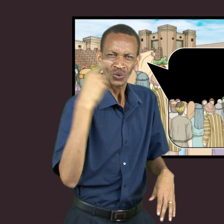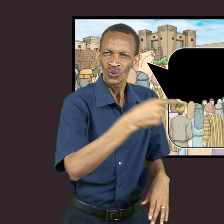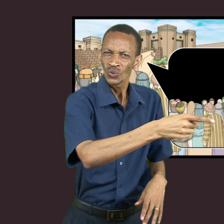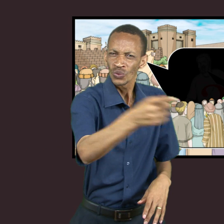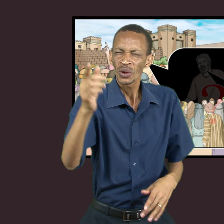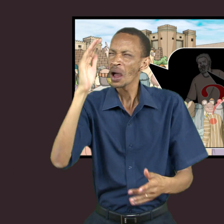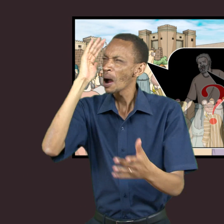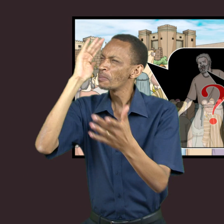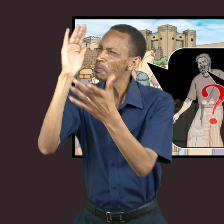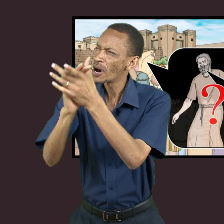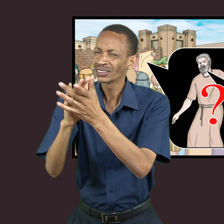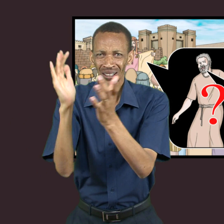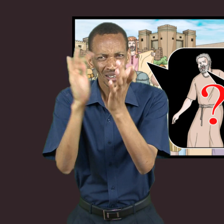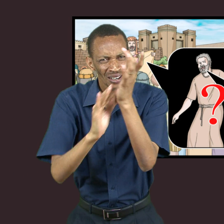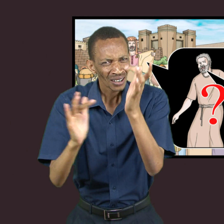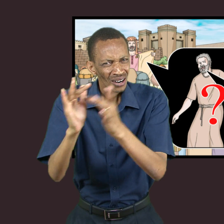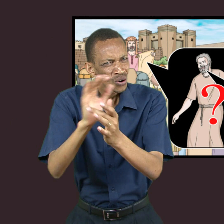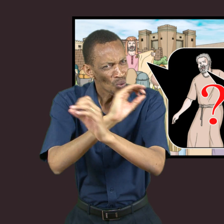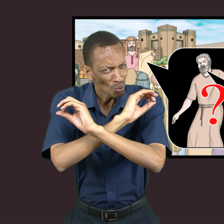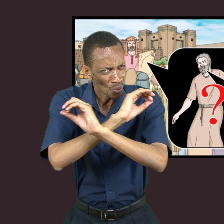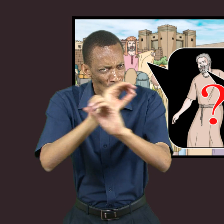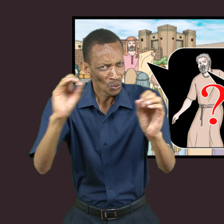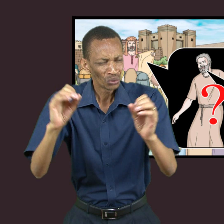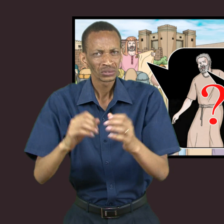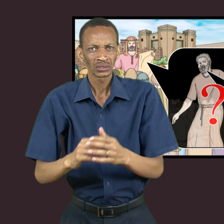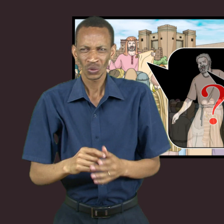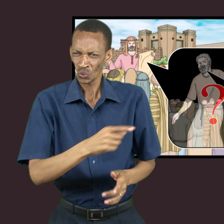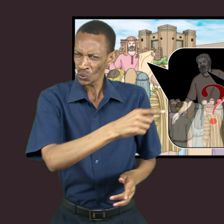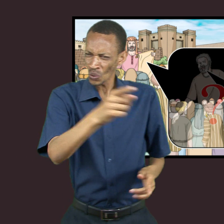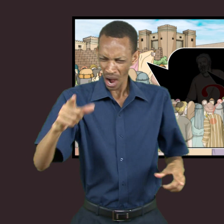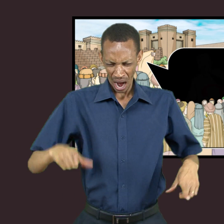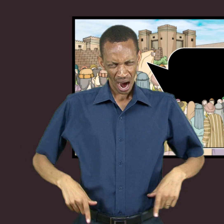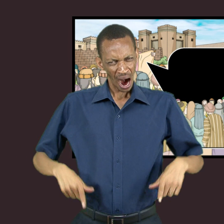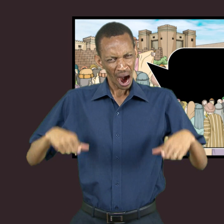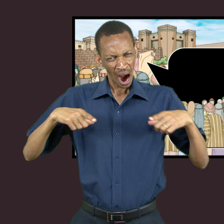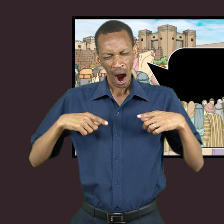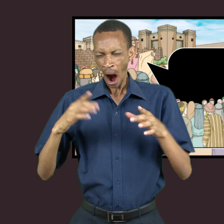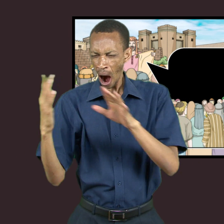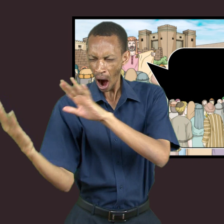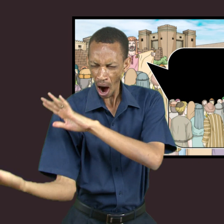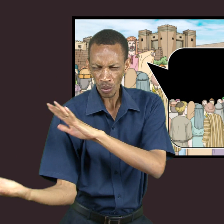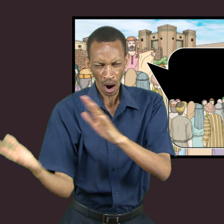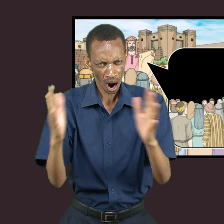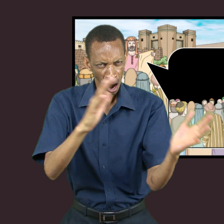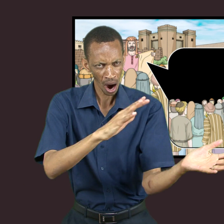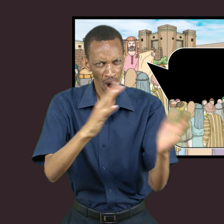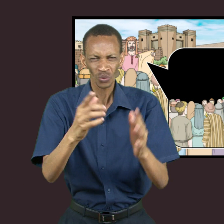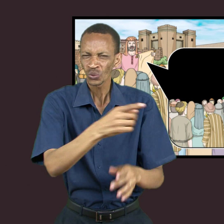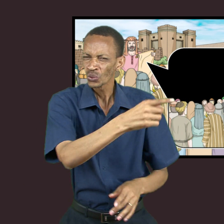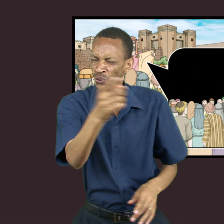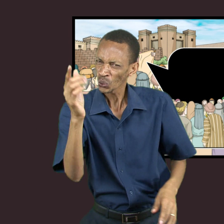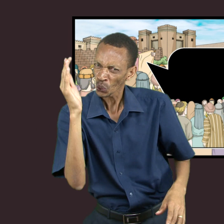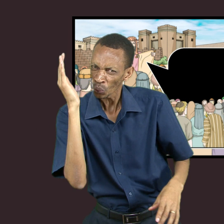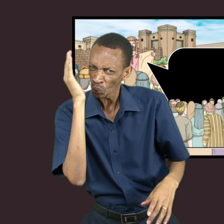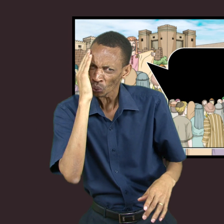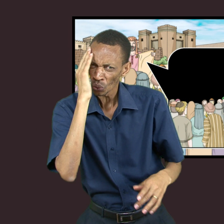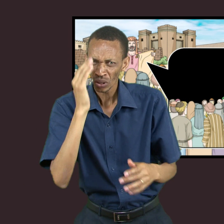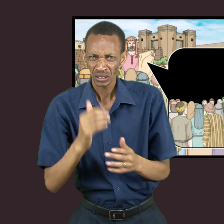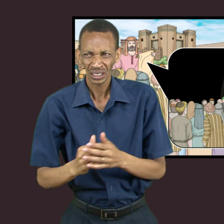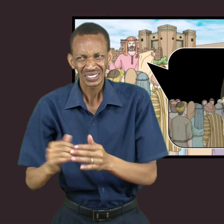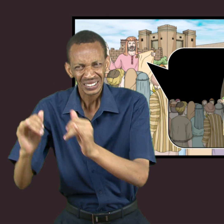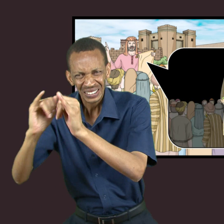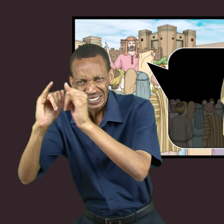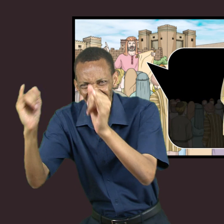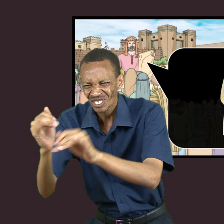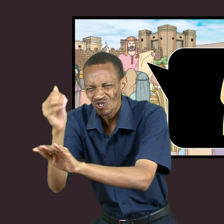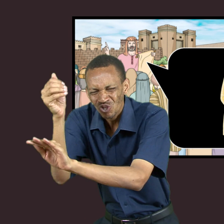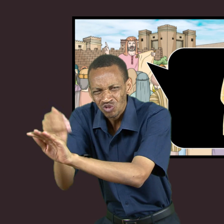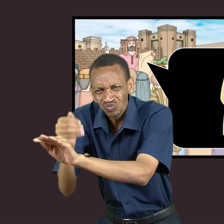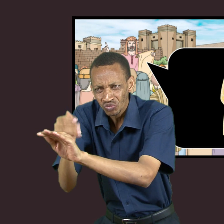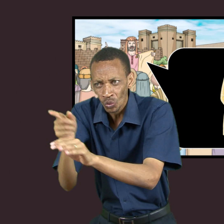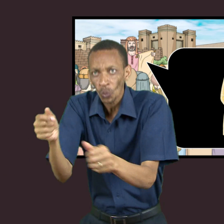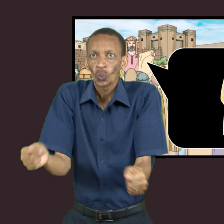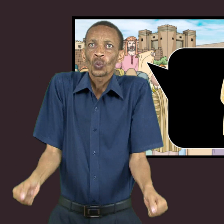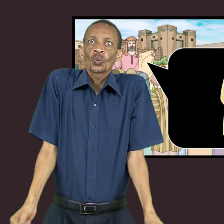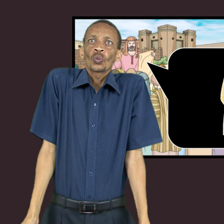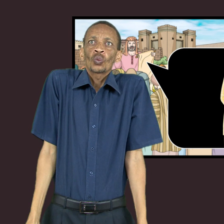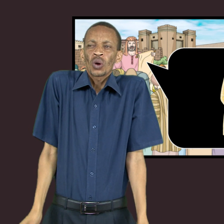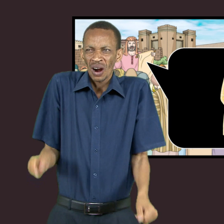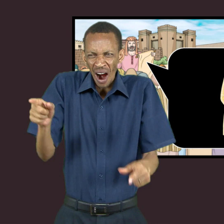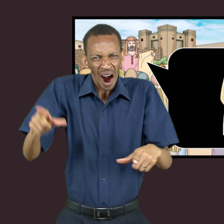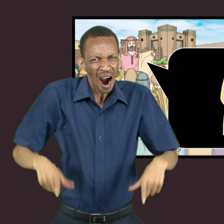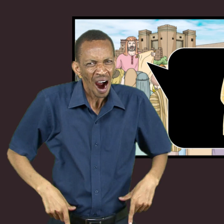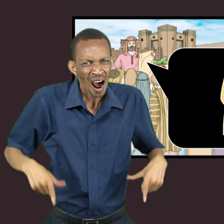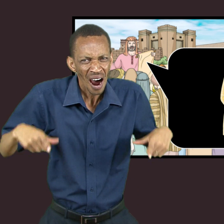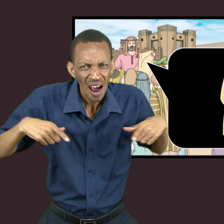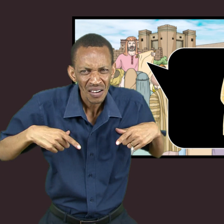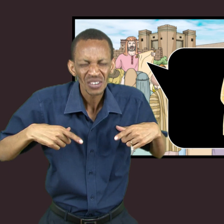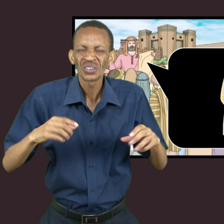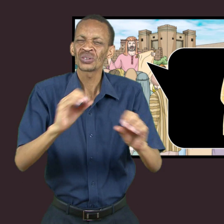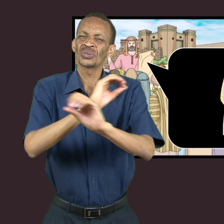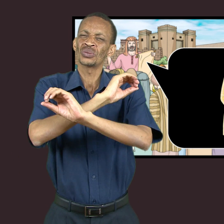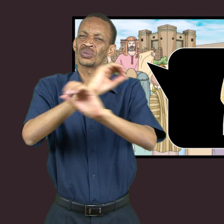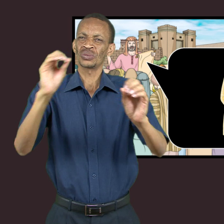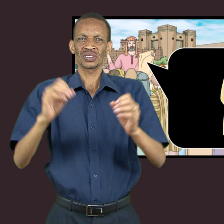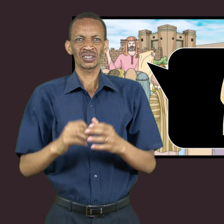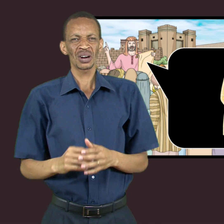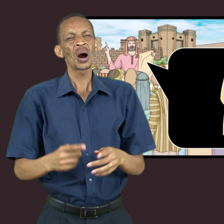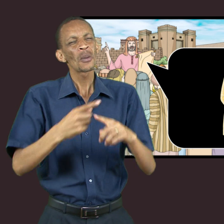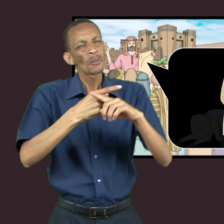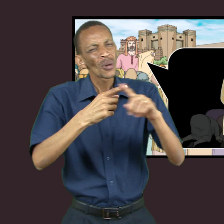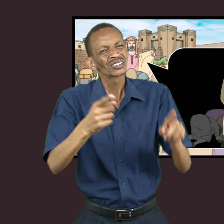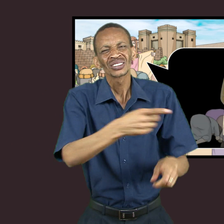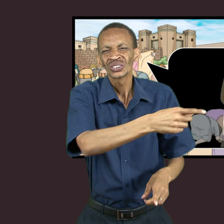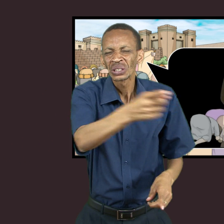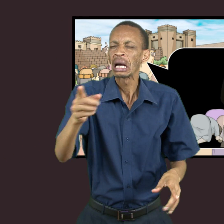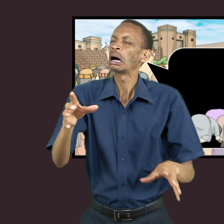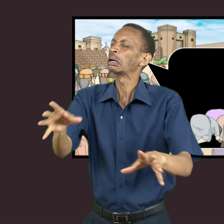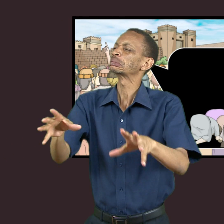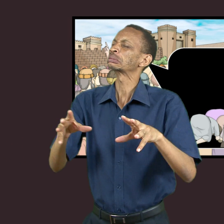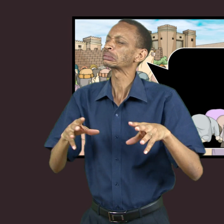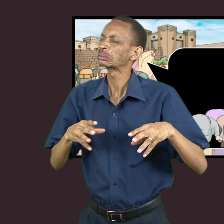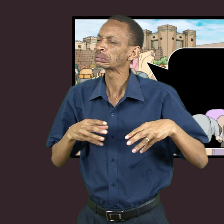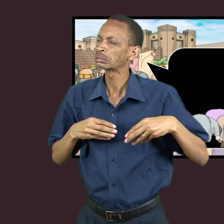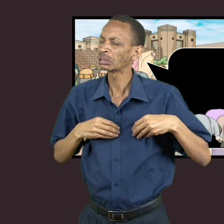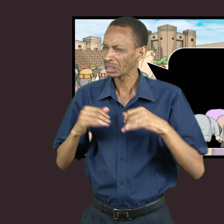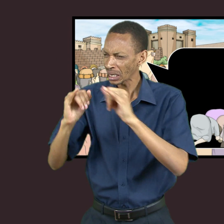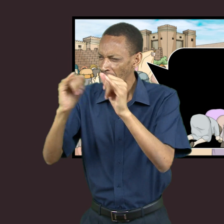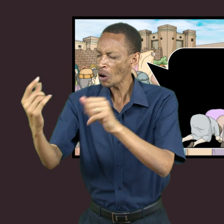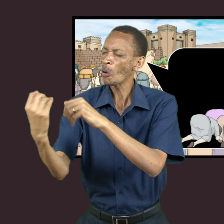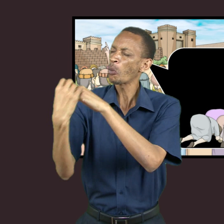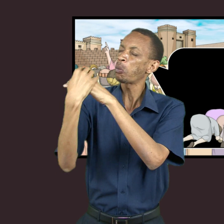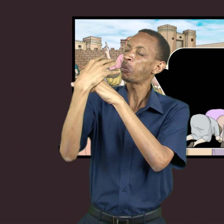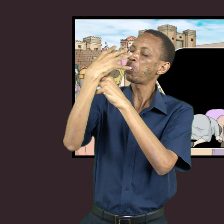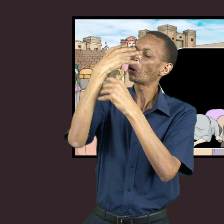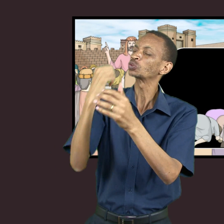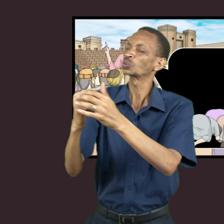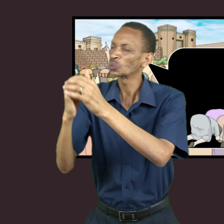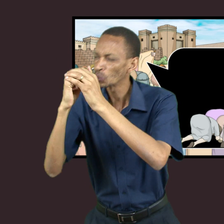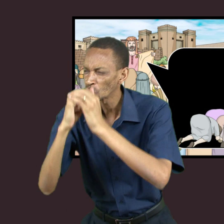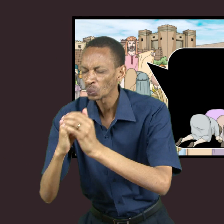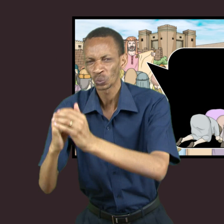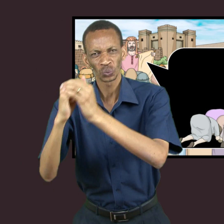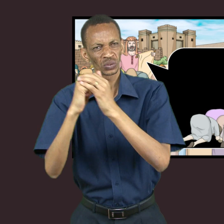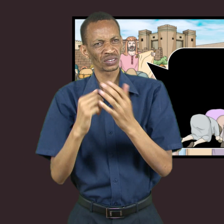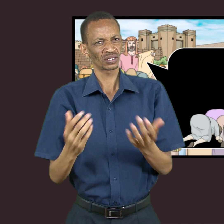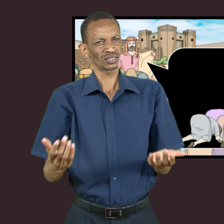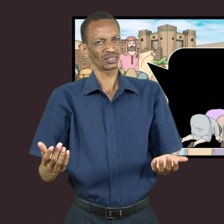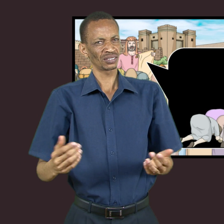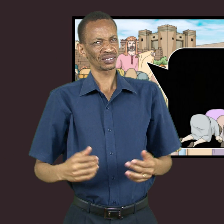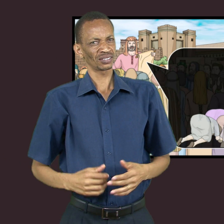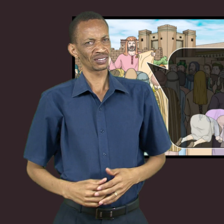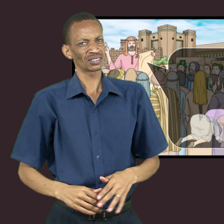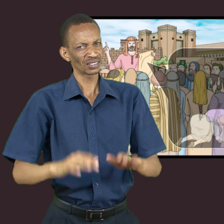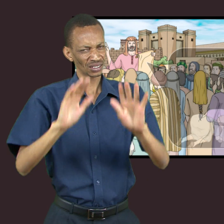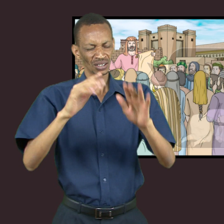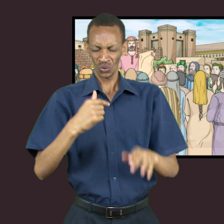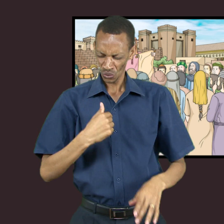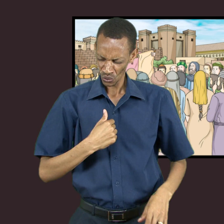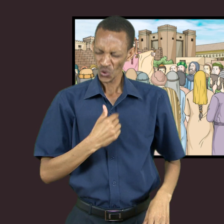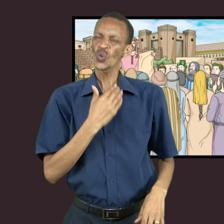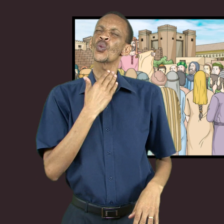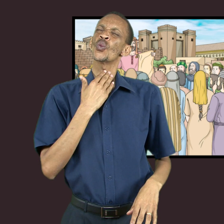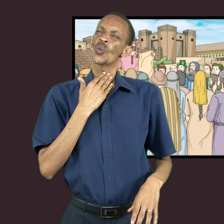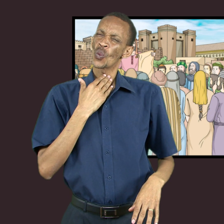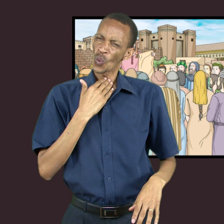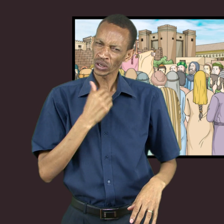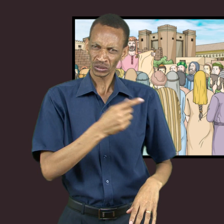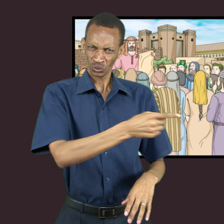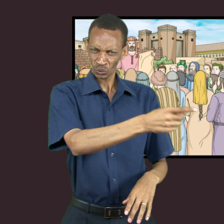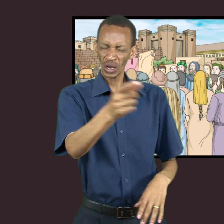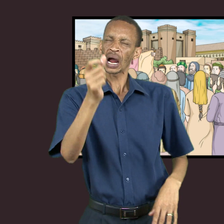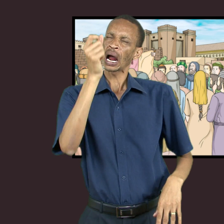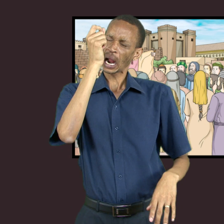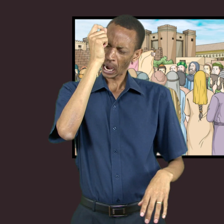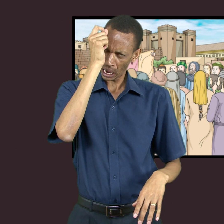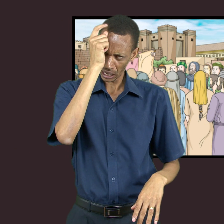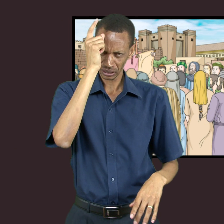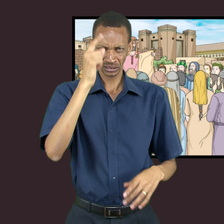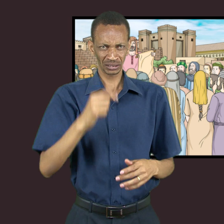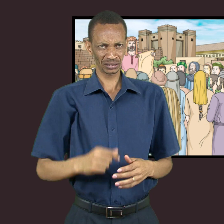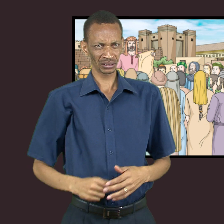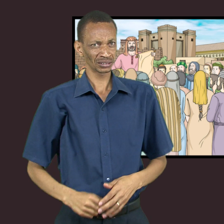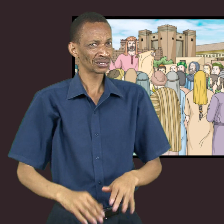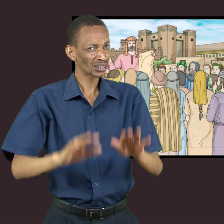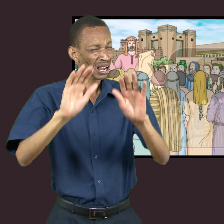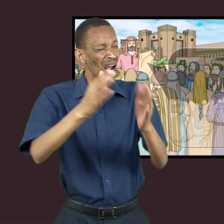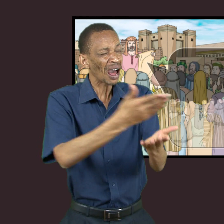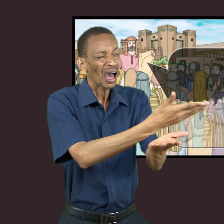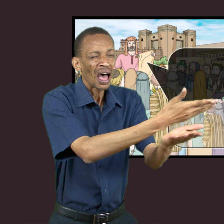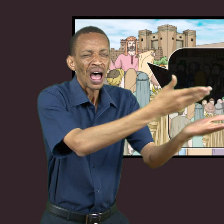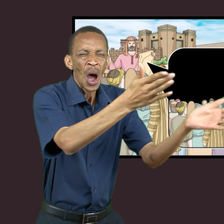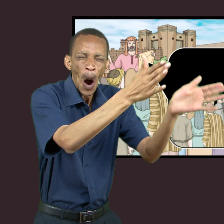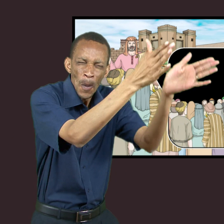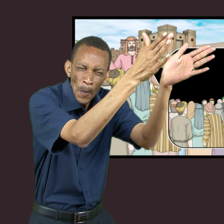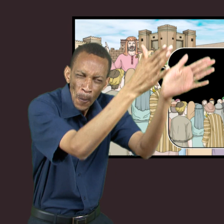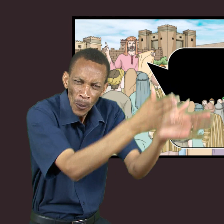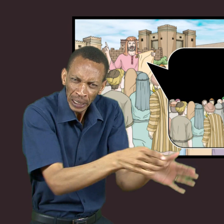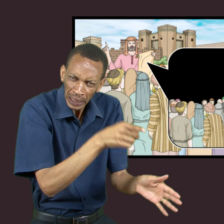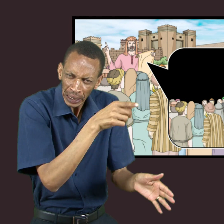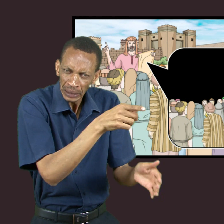You know that when you were pagans, you were influenced and led astray to mute idols.